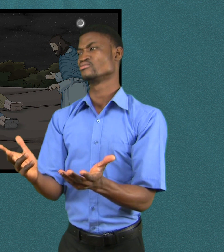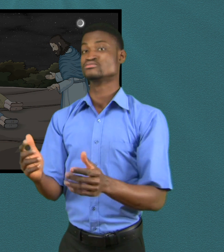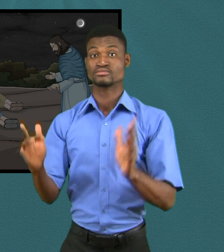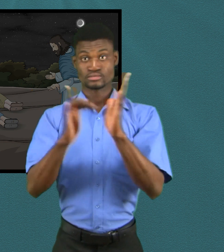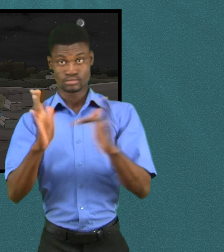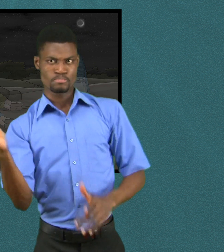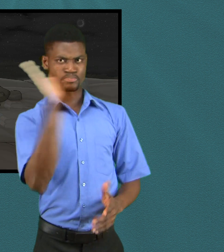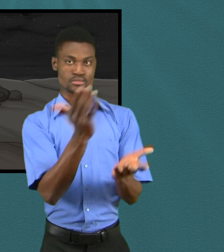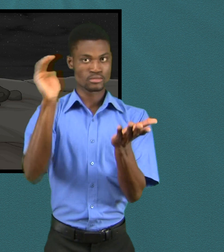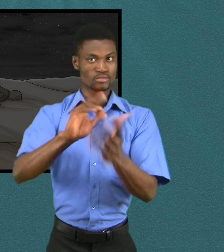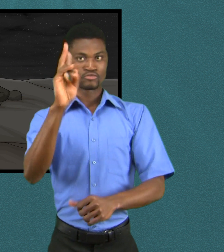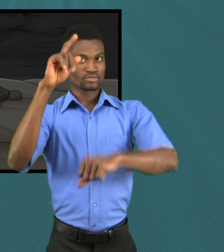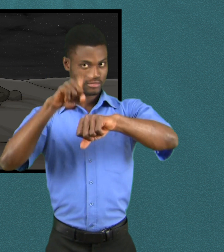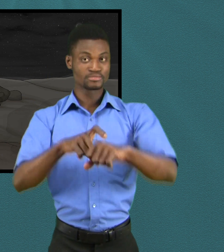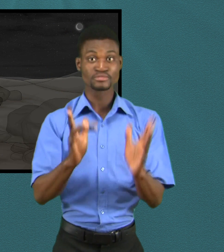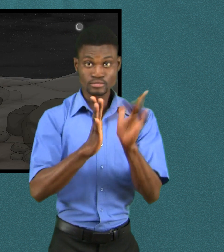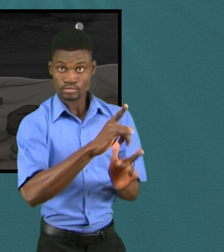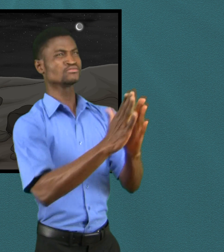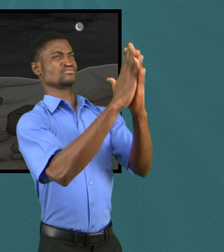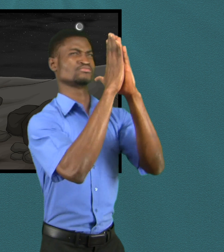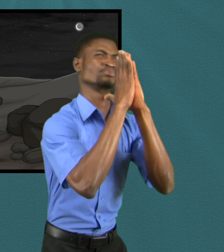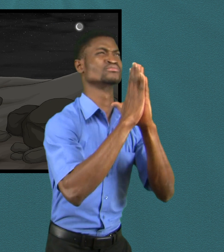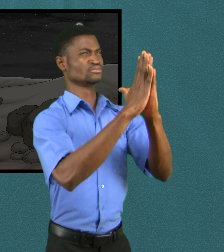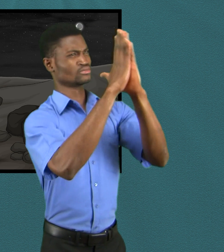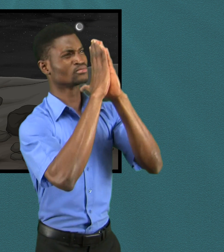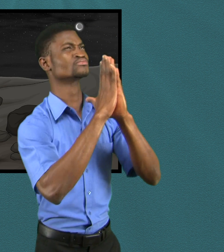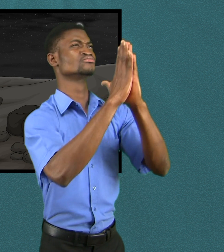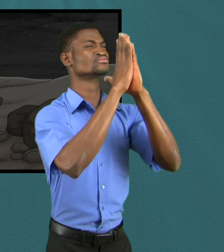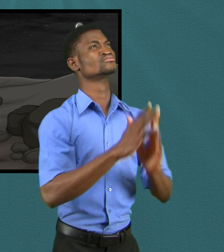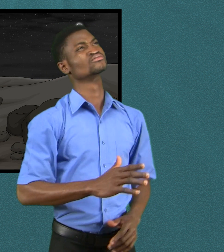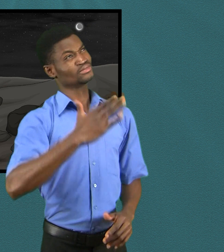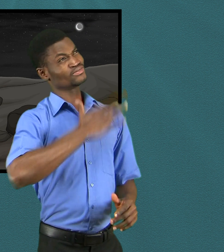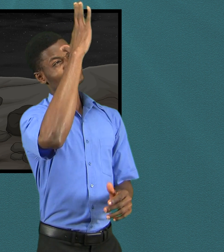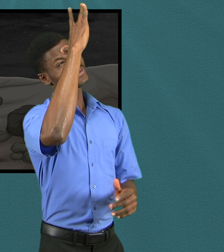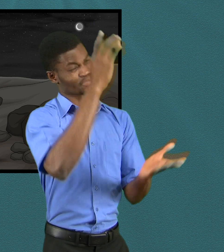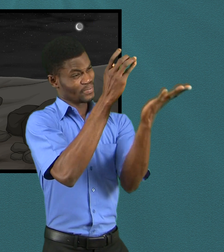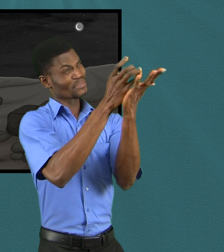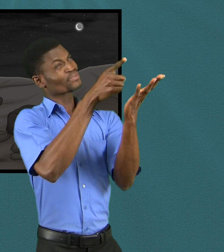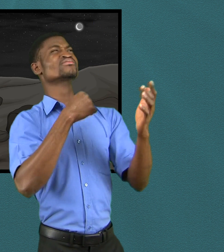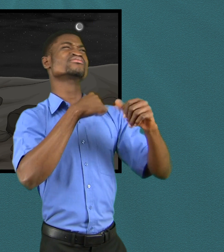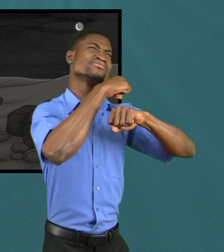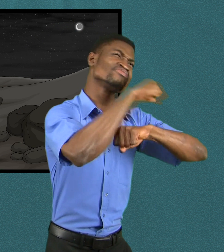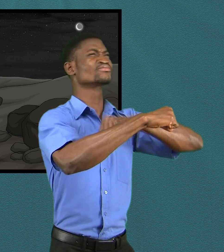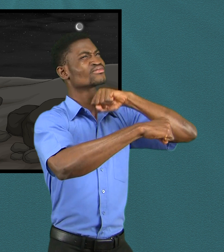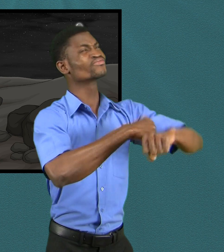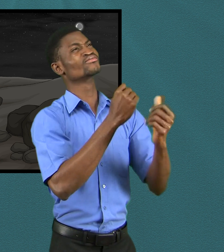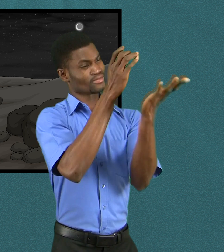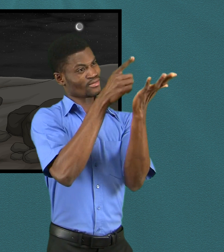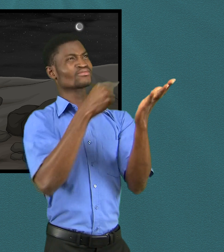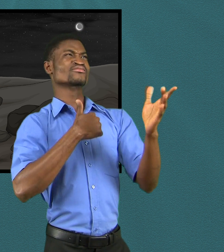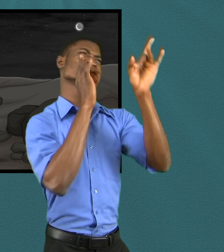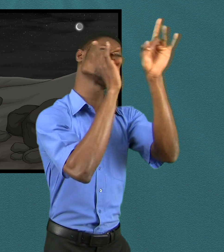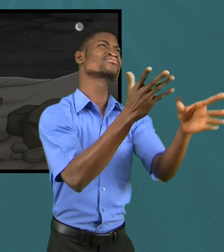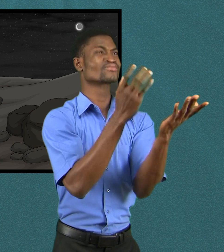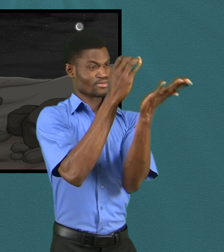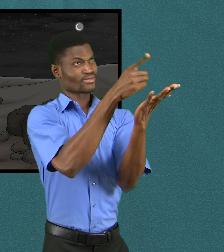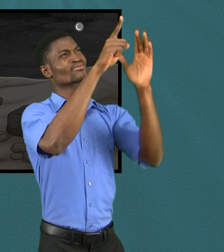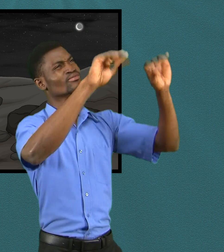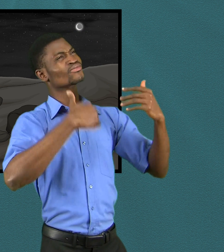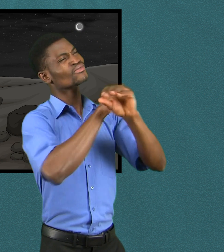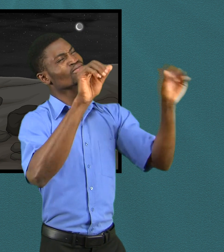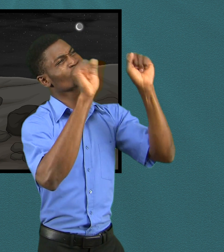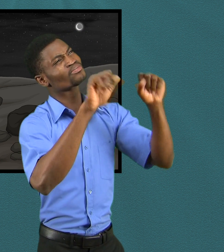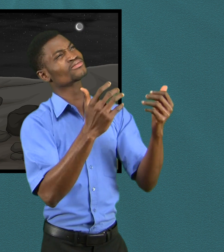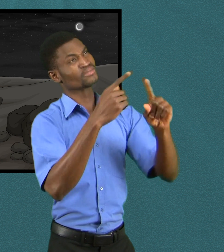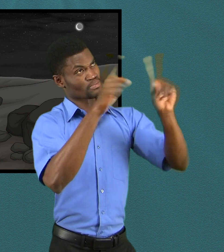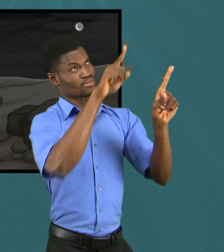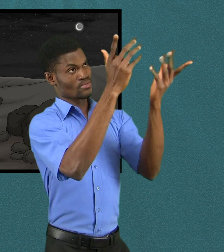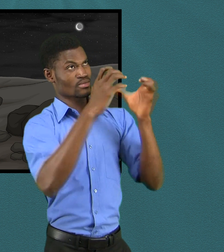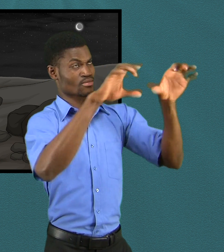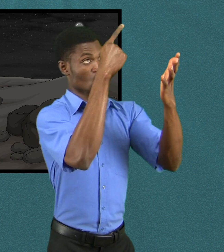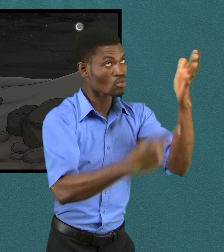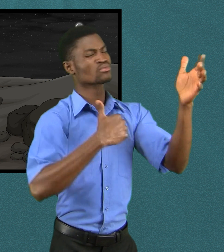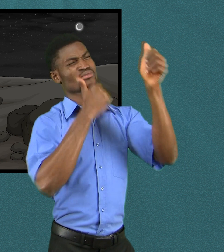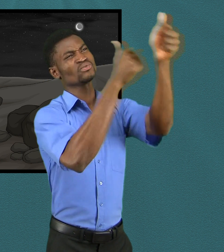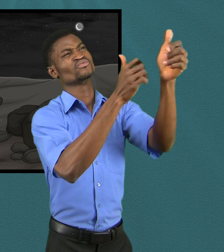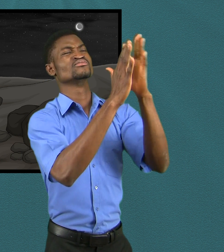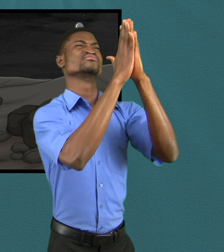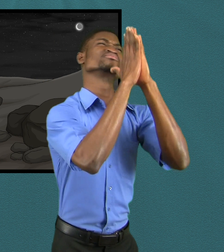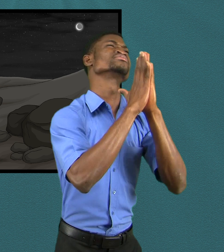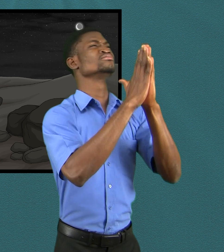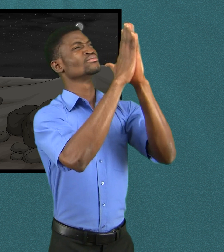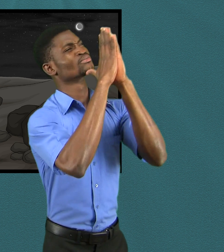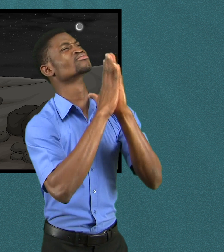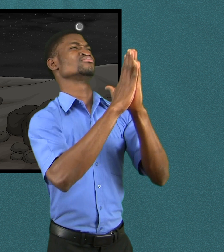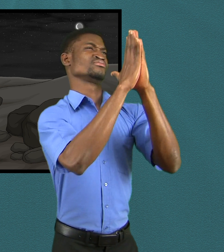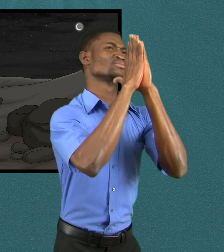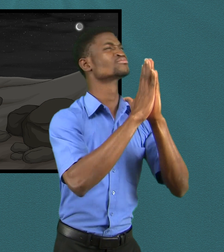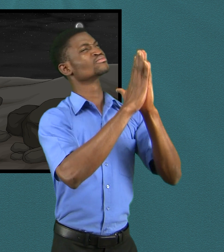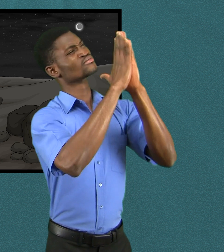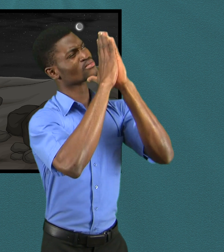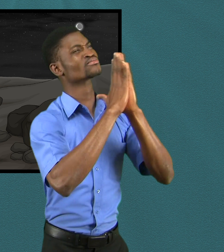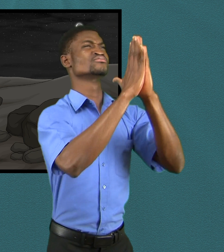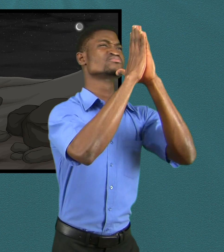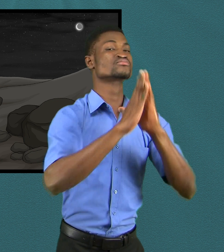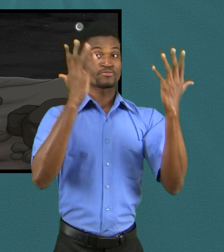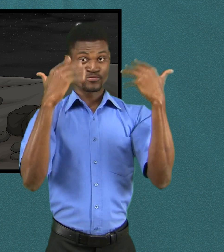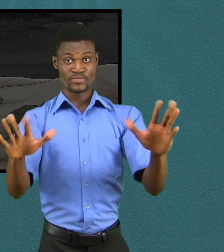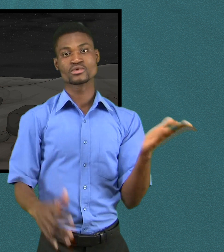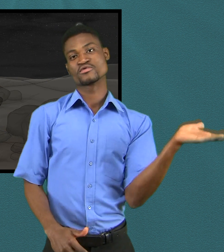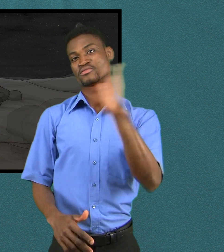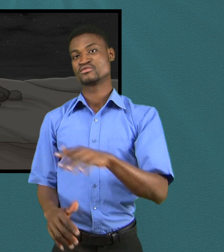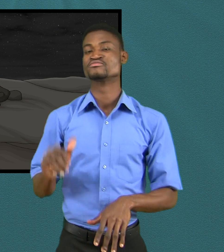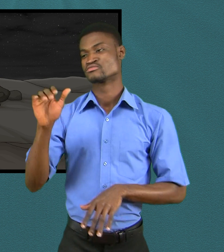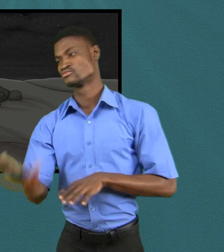A second time He went away and prayed, “My Father, if this cup cannot pass unless I drink it, may Your will be done.”